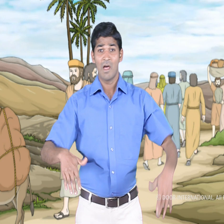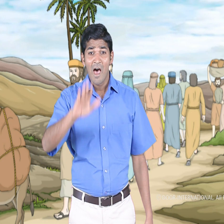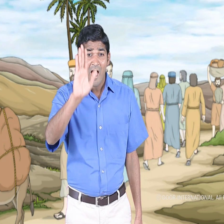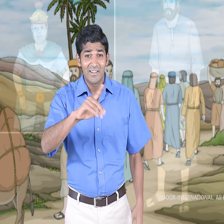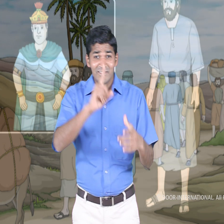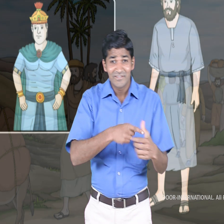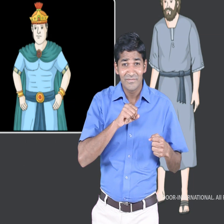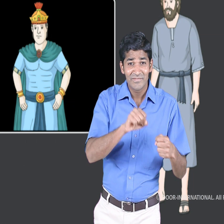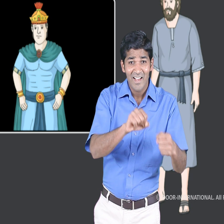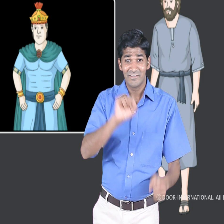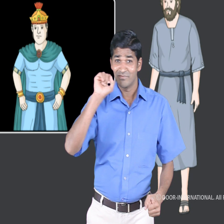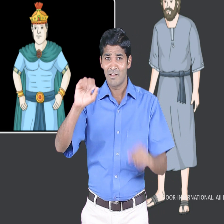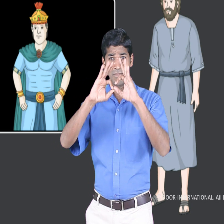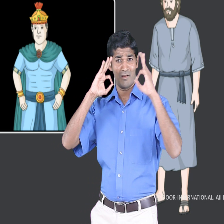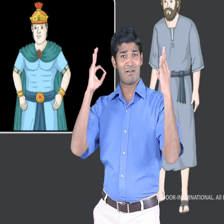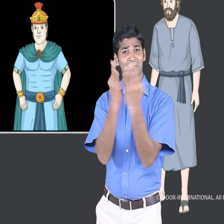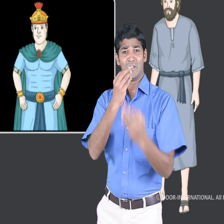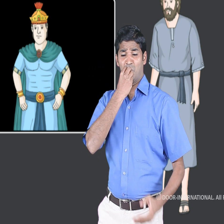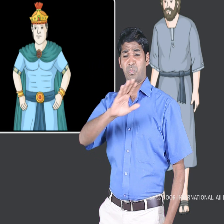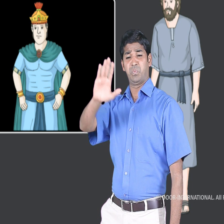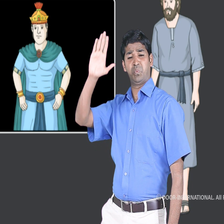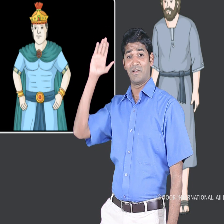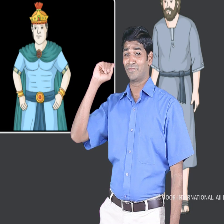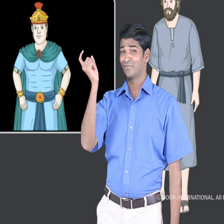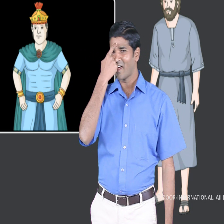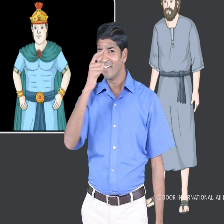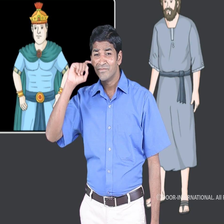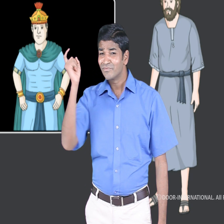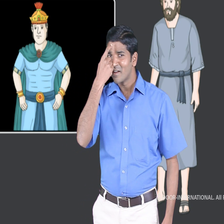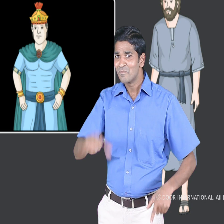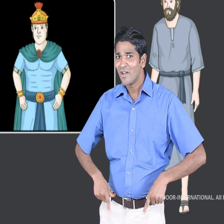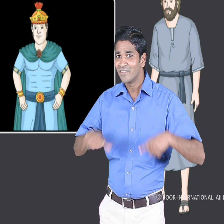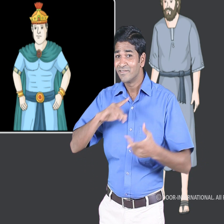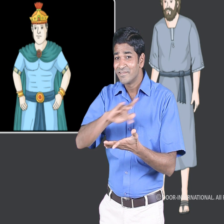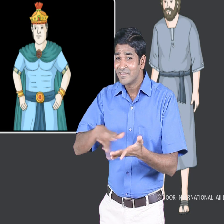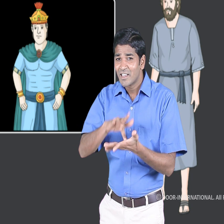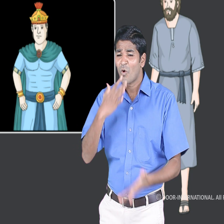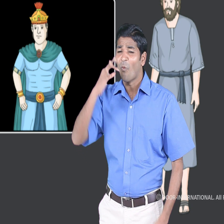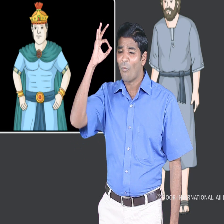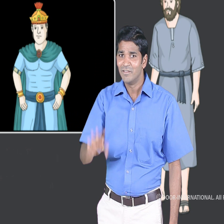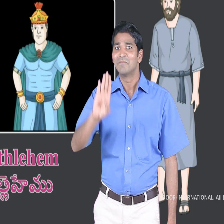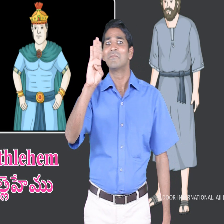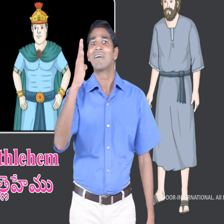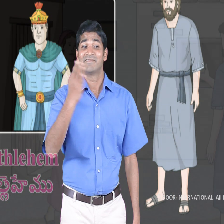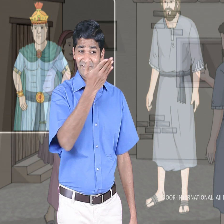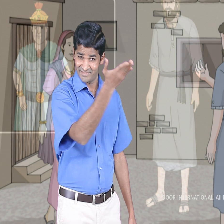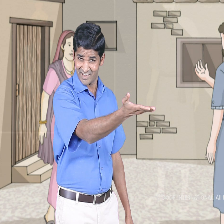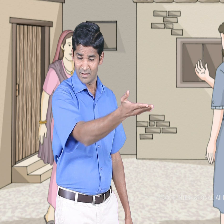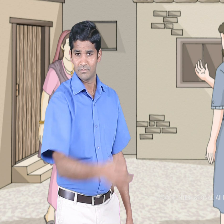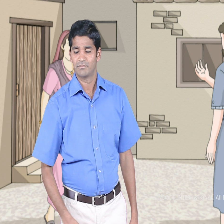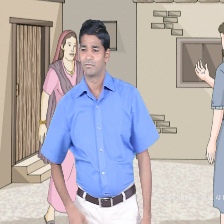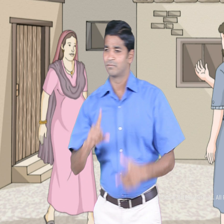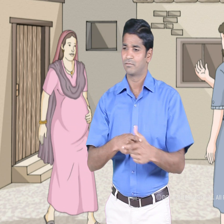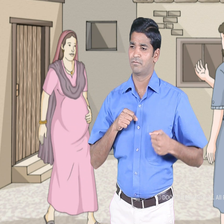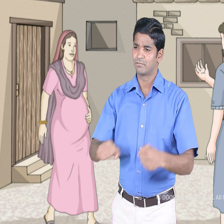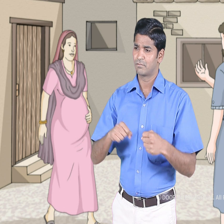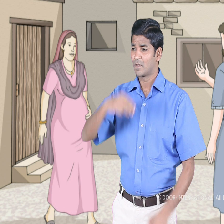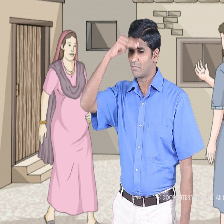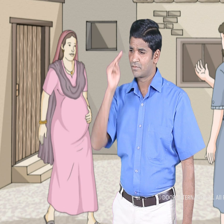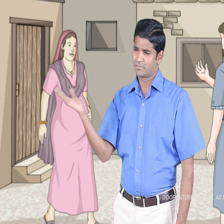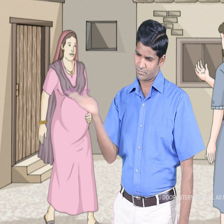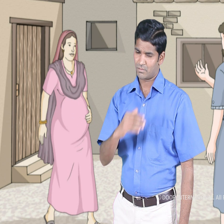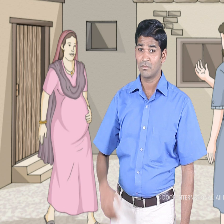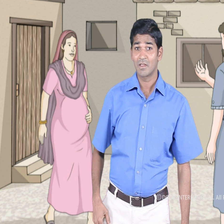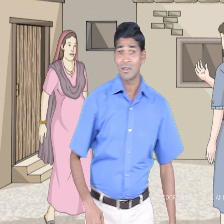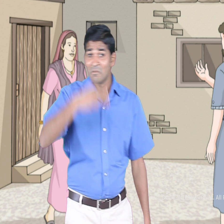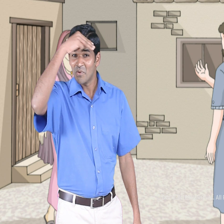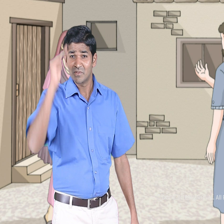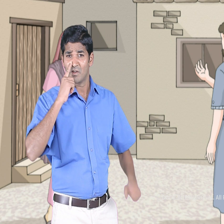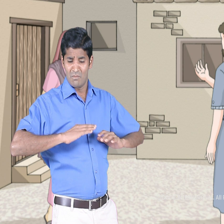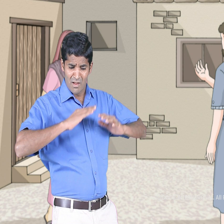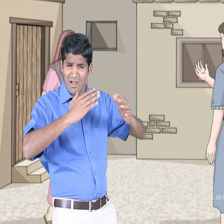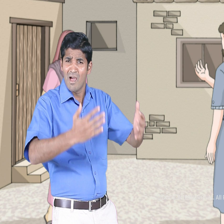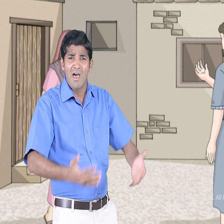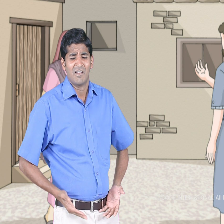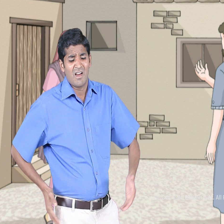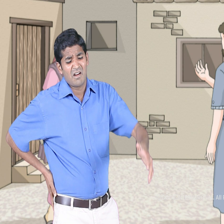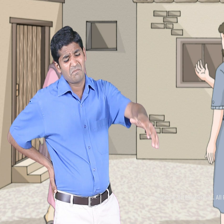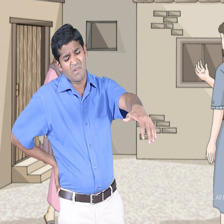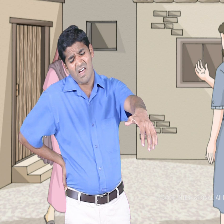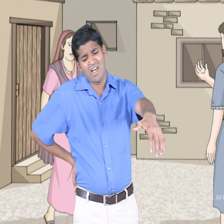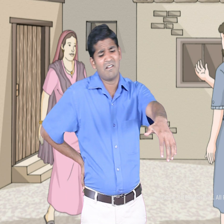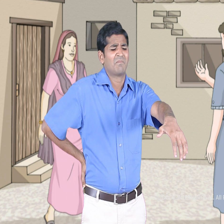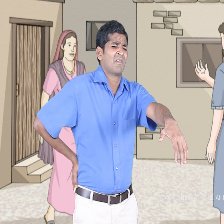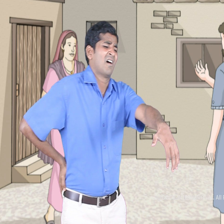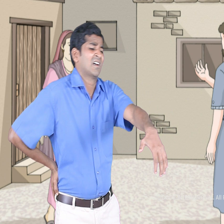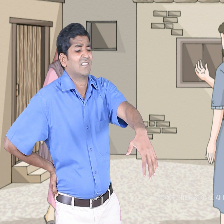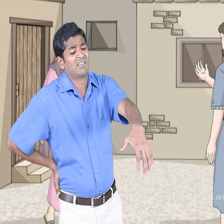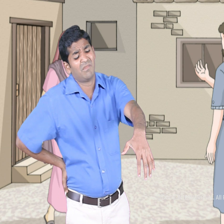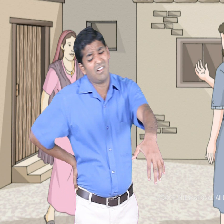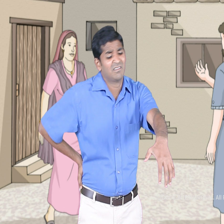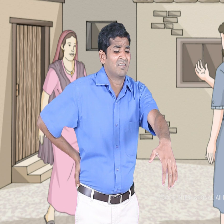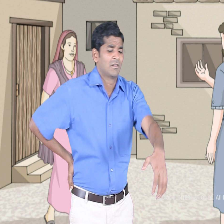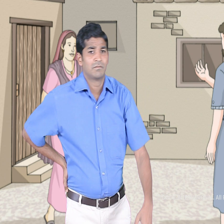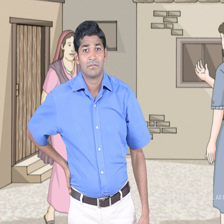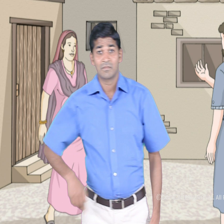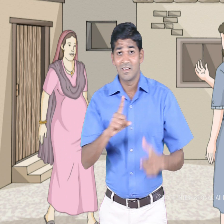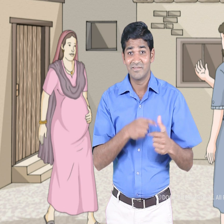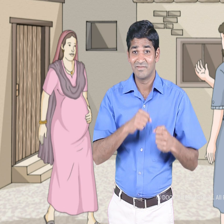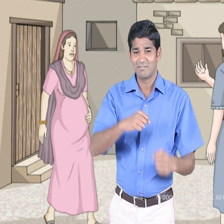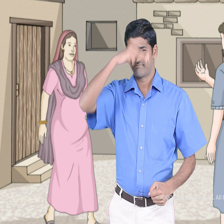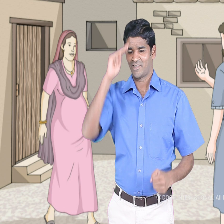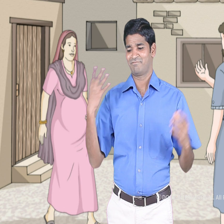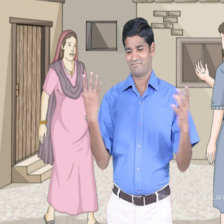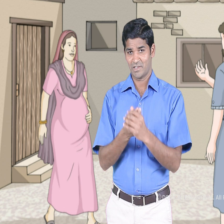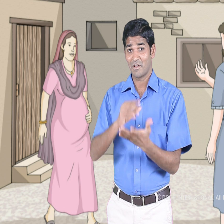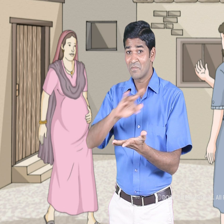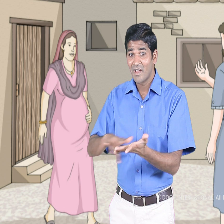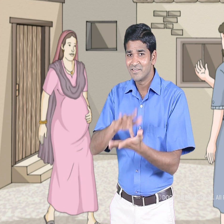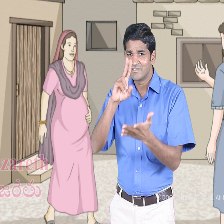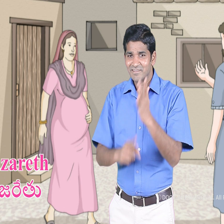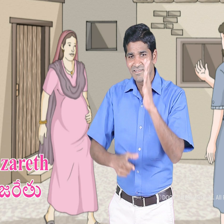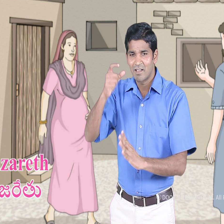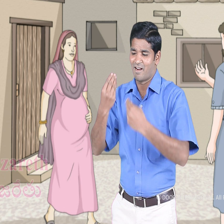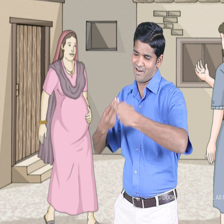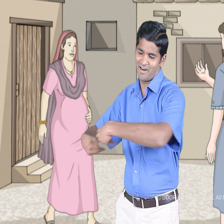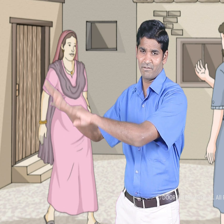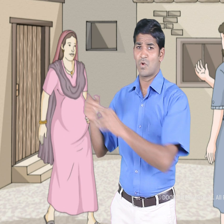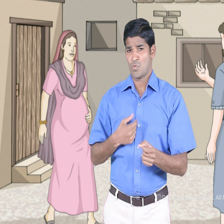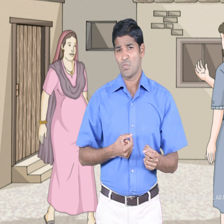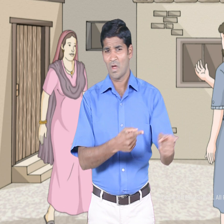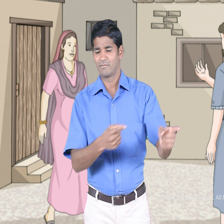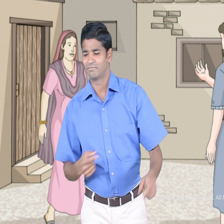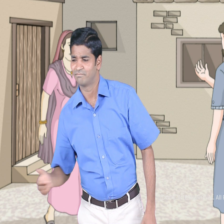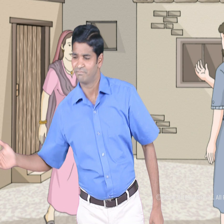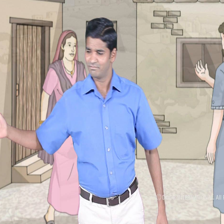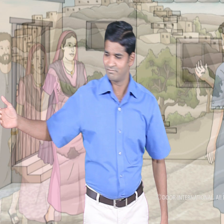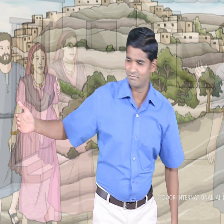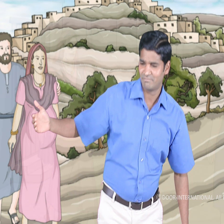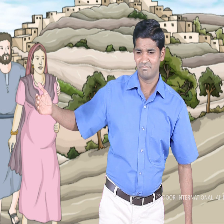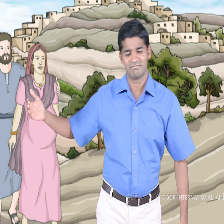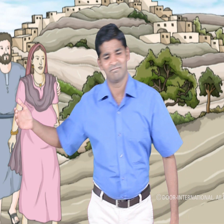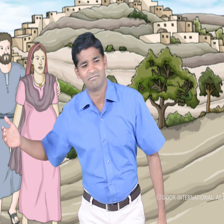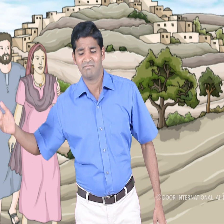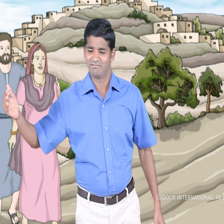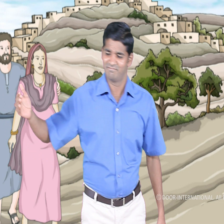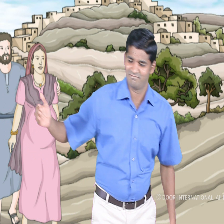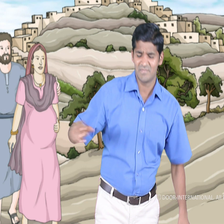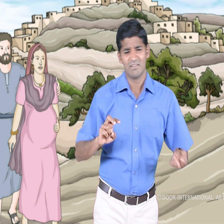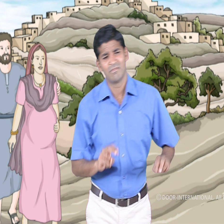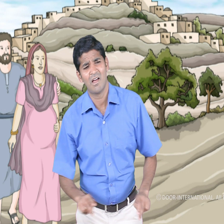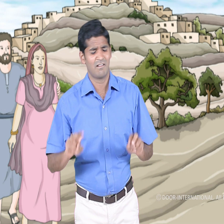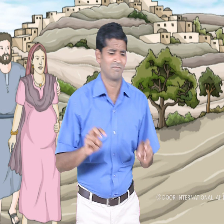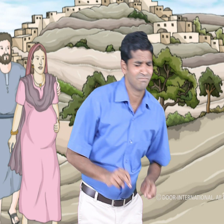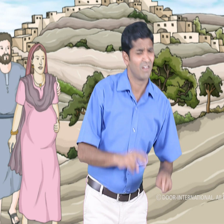So Joseph also went up from Nazareth in Galilee to Judea, to the city of David called Bethlehem, since he was from the house and line of David.